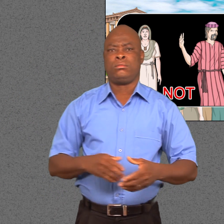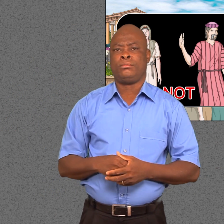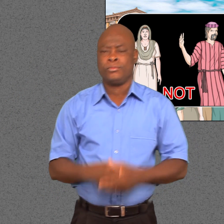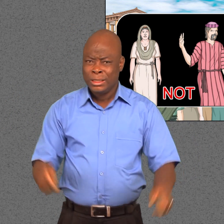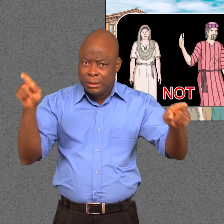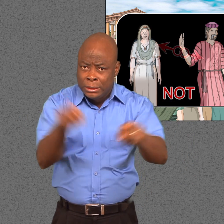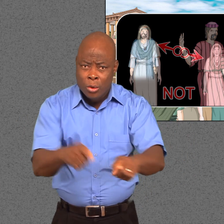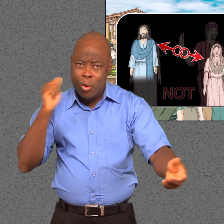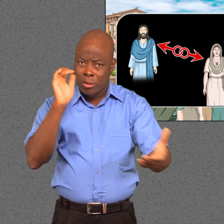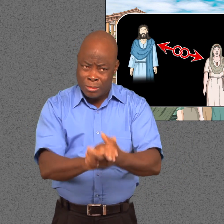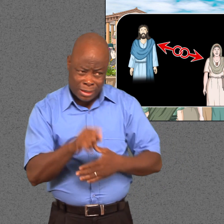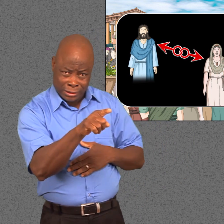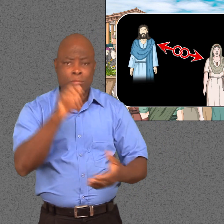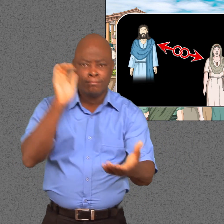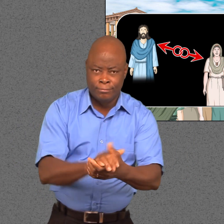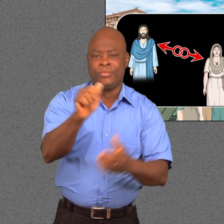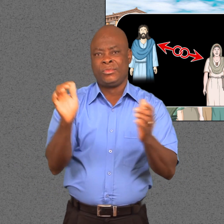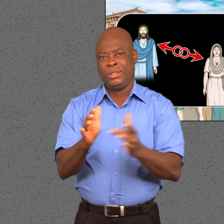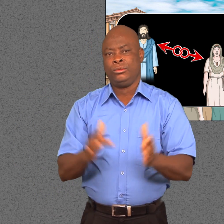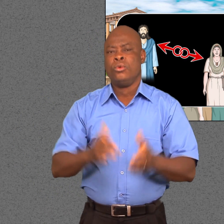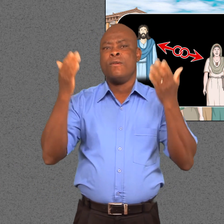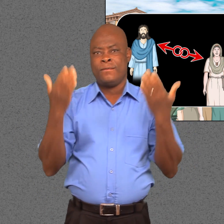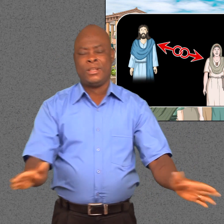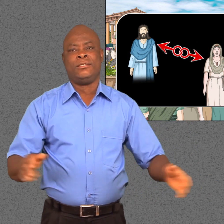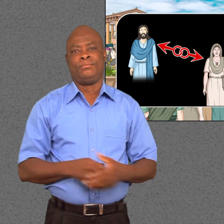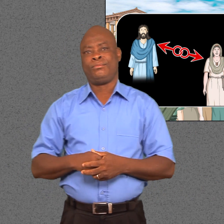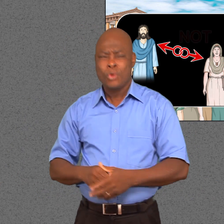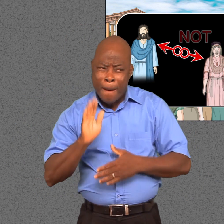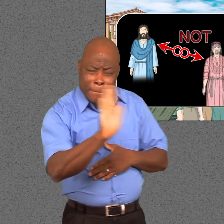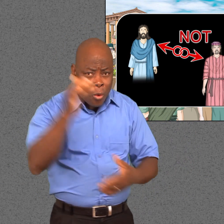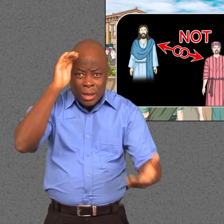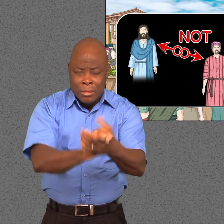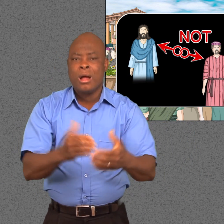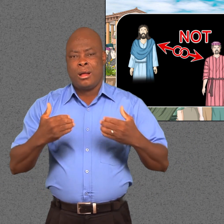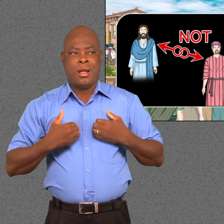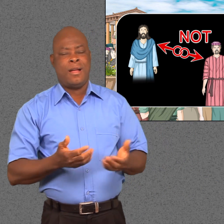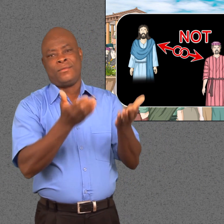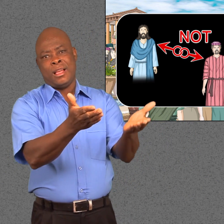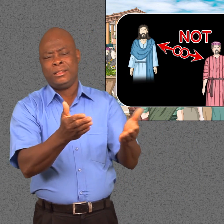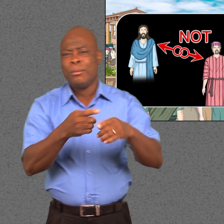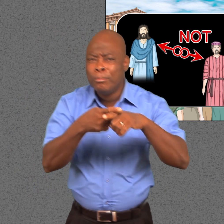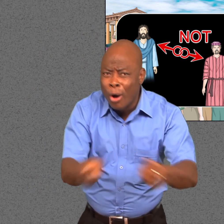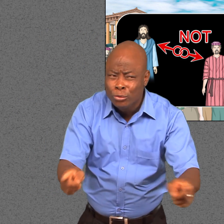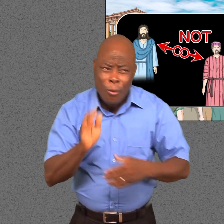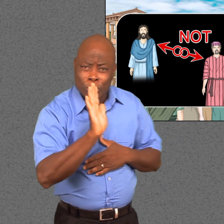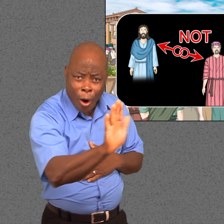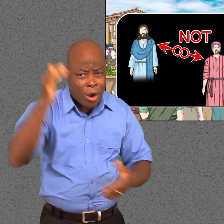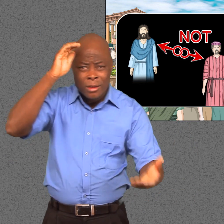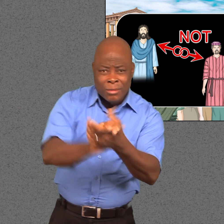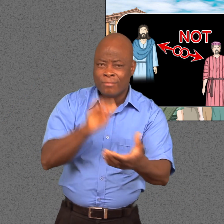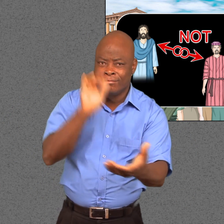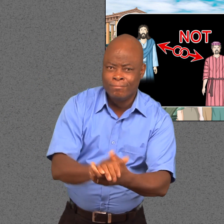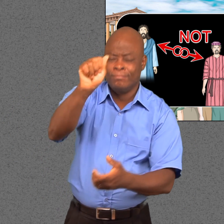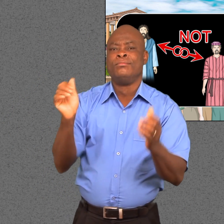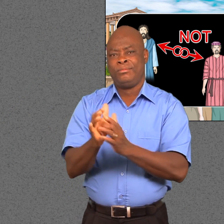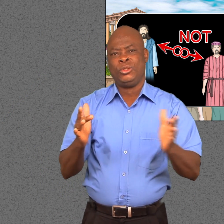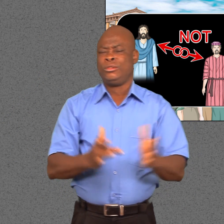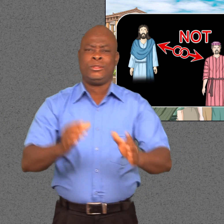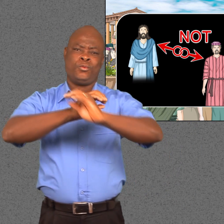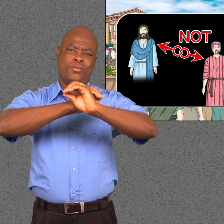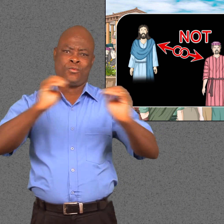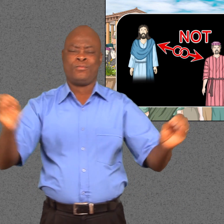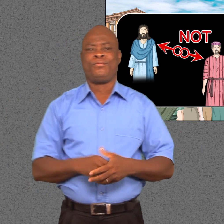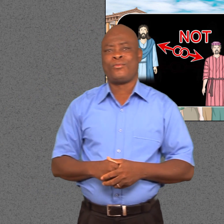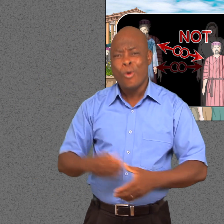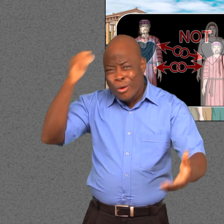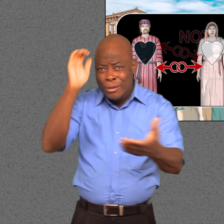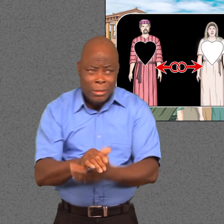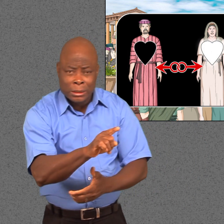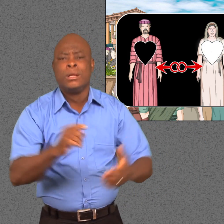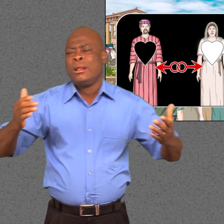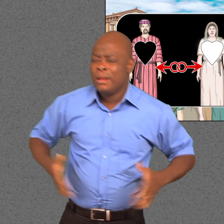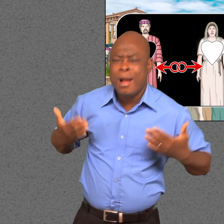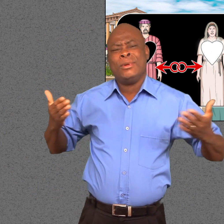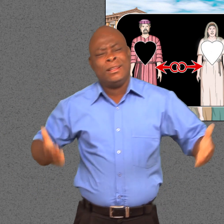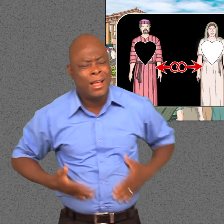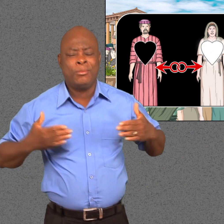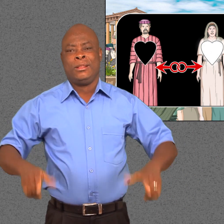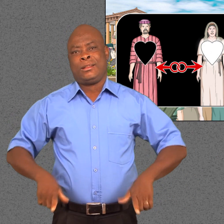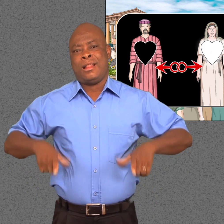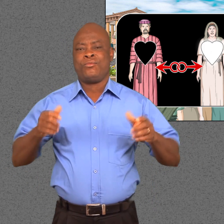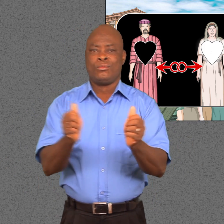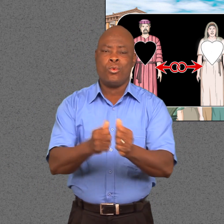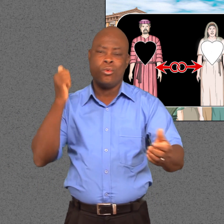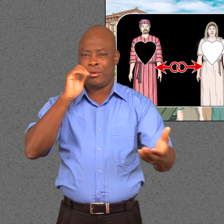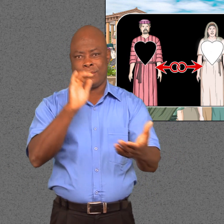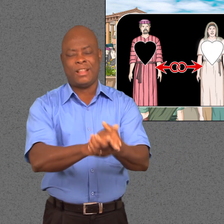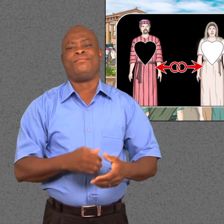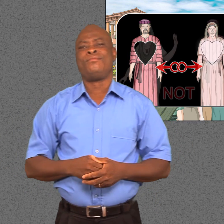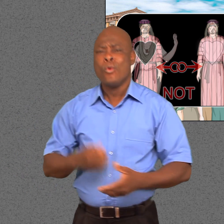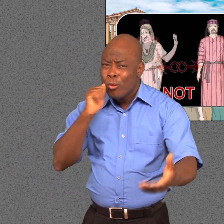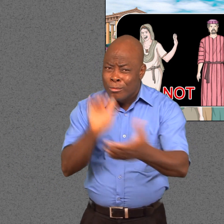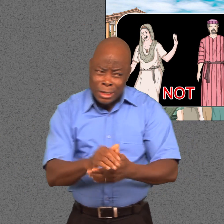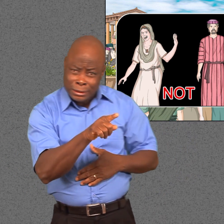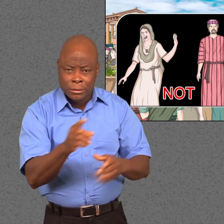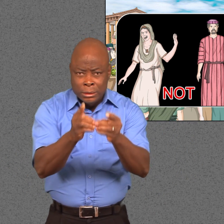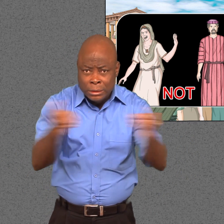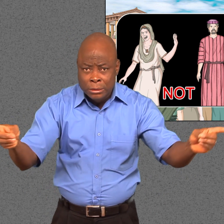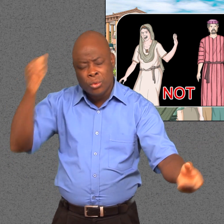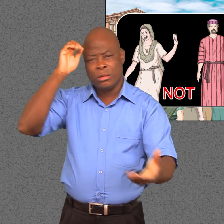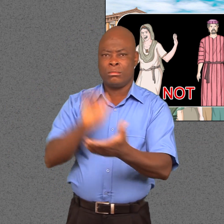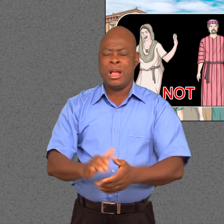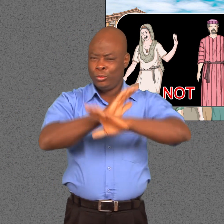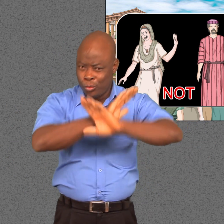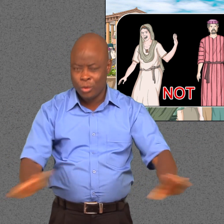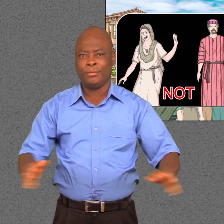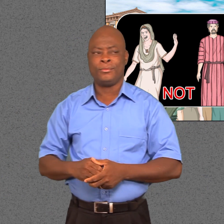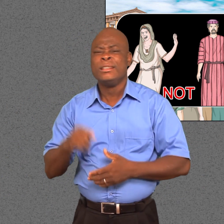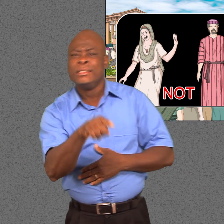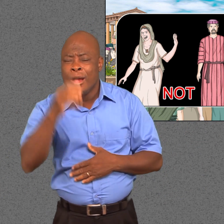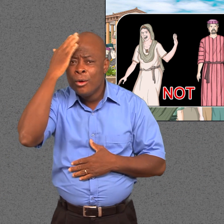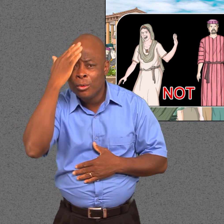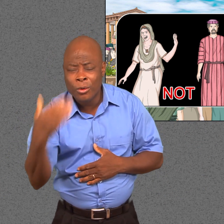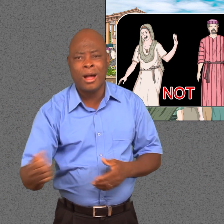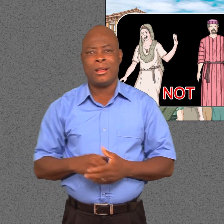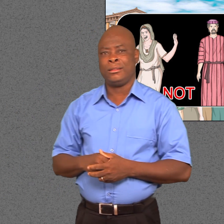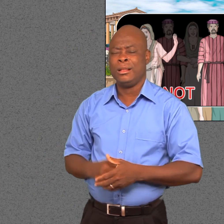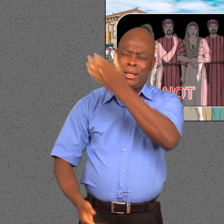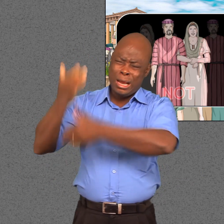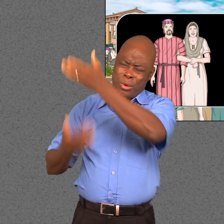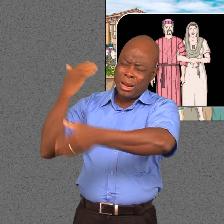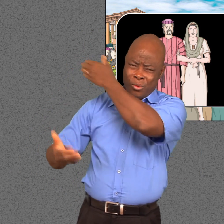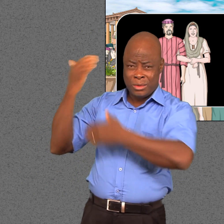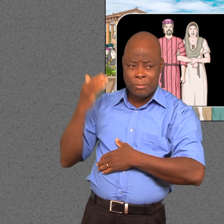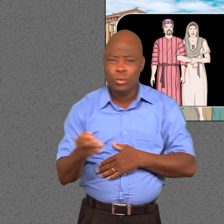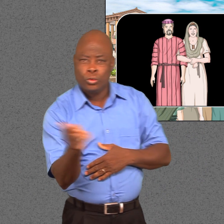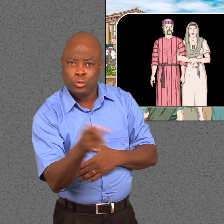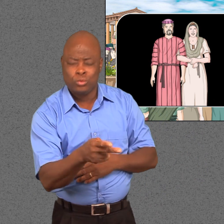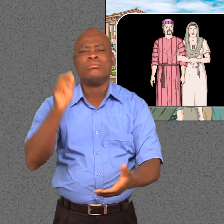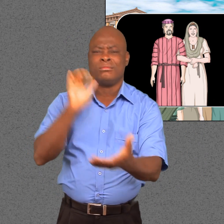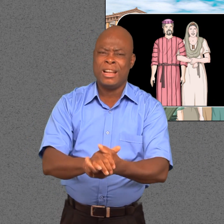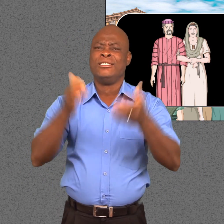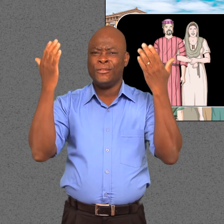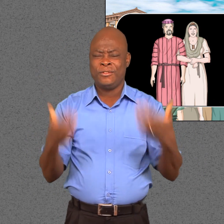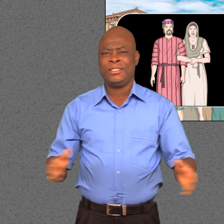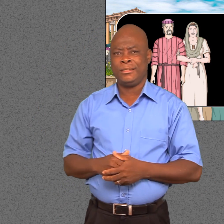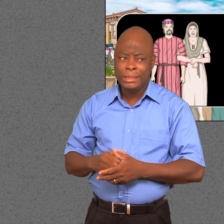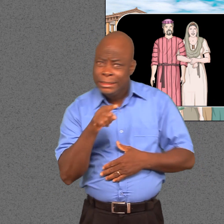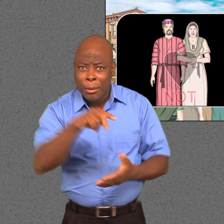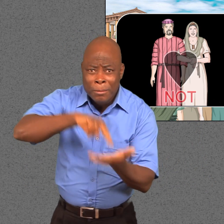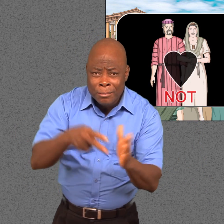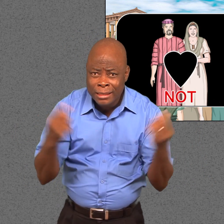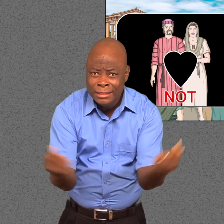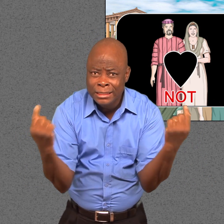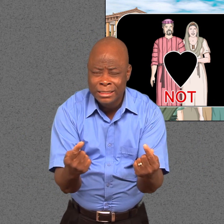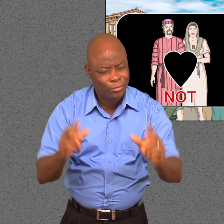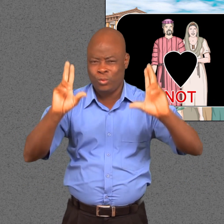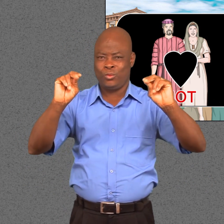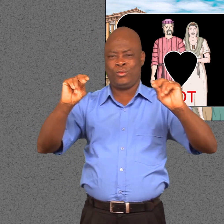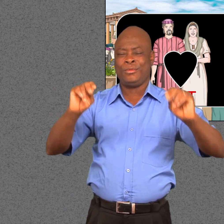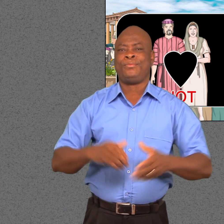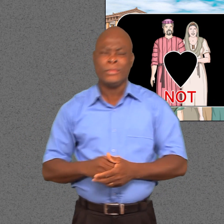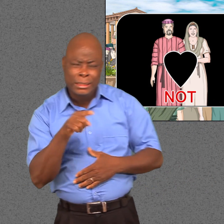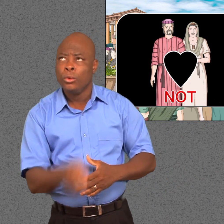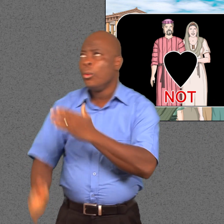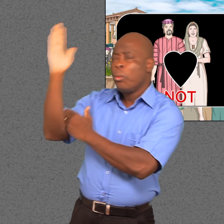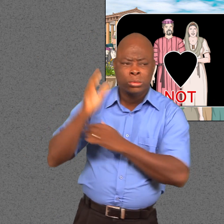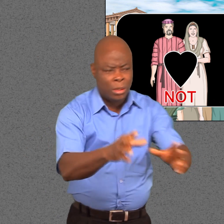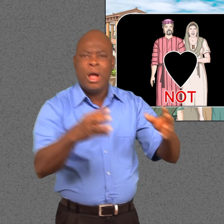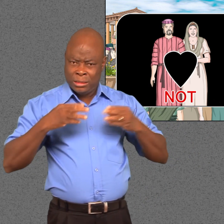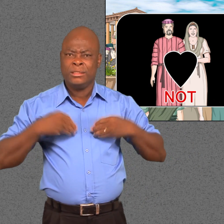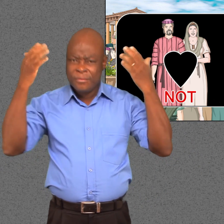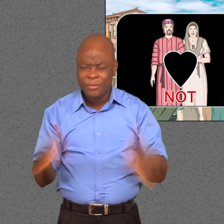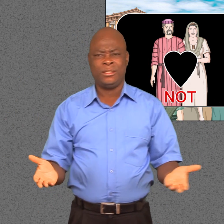And if a woman has an unbelieving husband and he is willing to live with her, she must not divorce him.